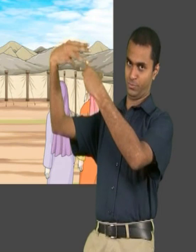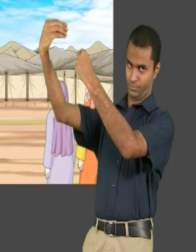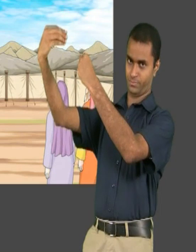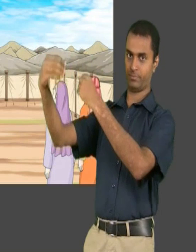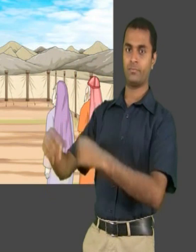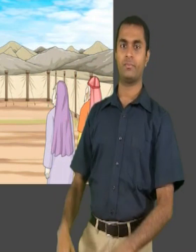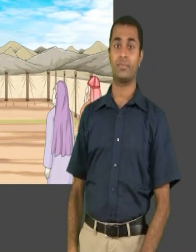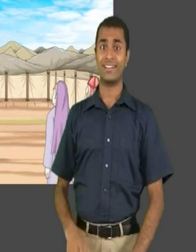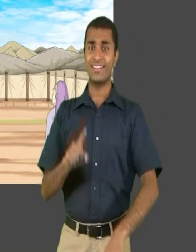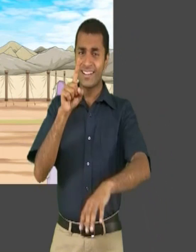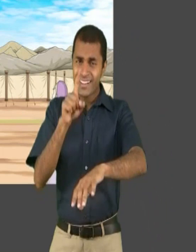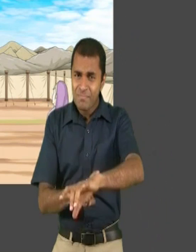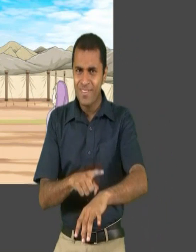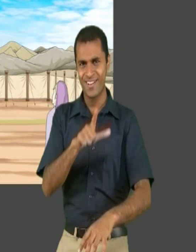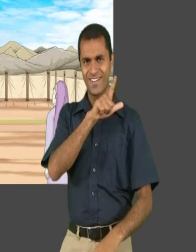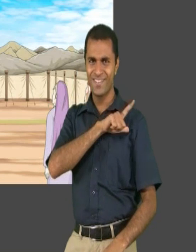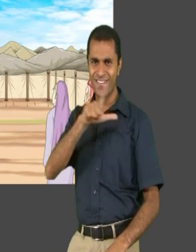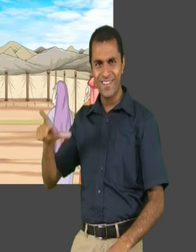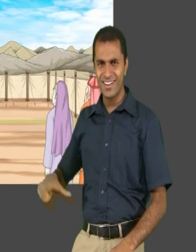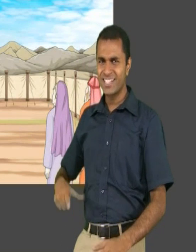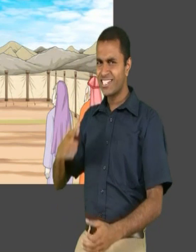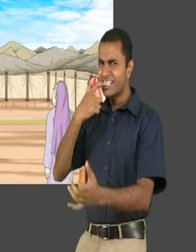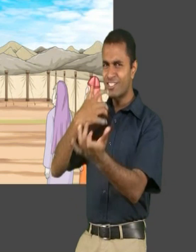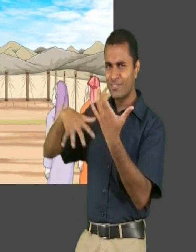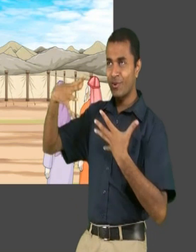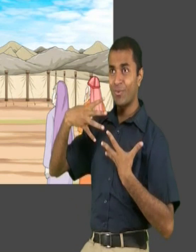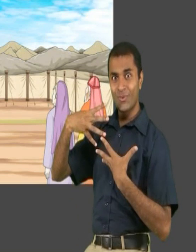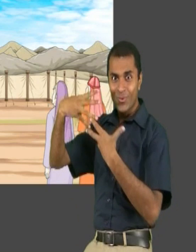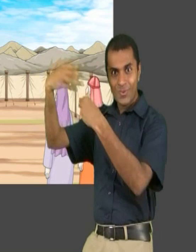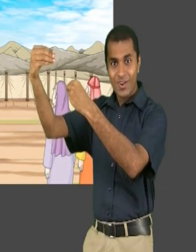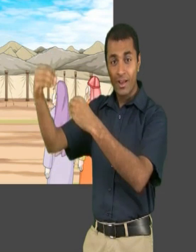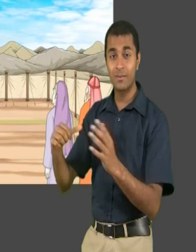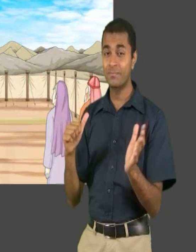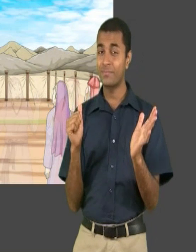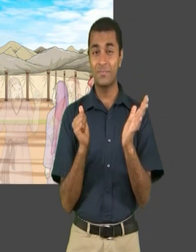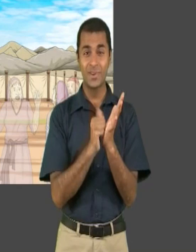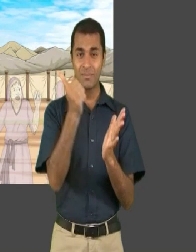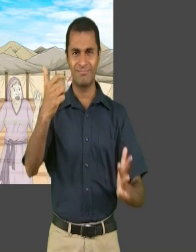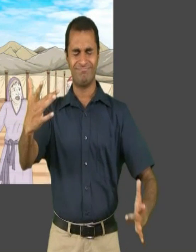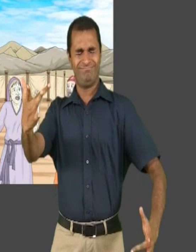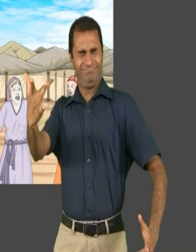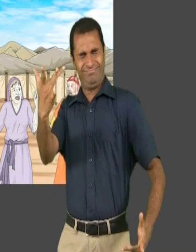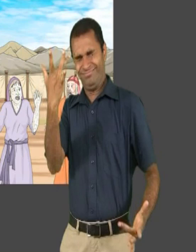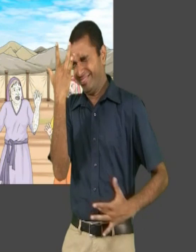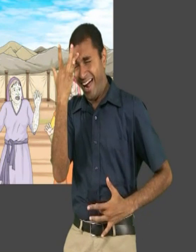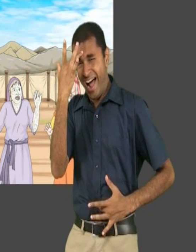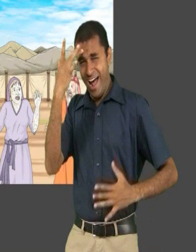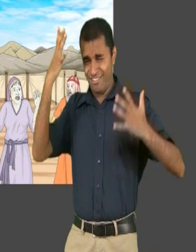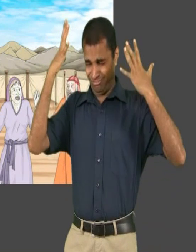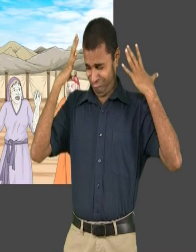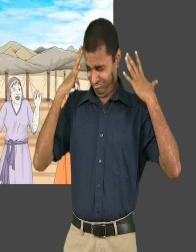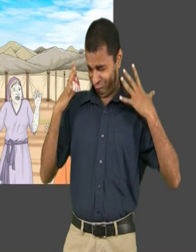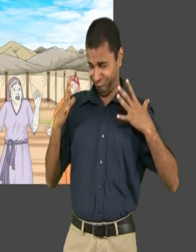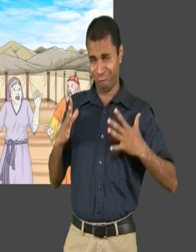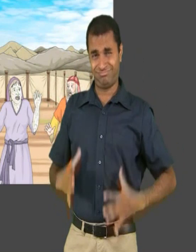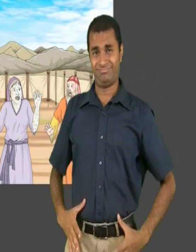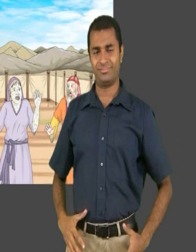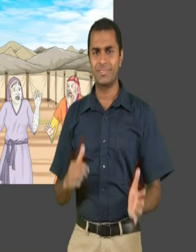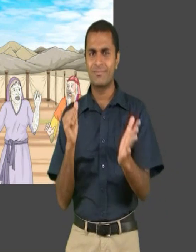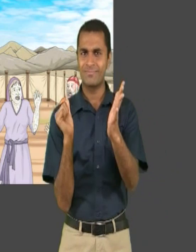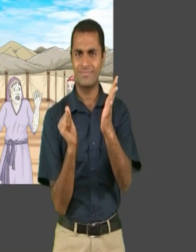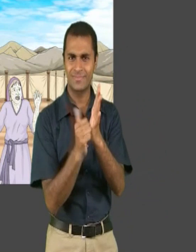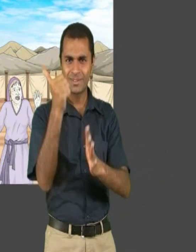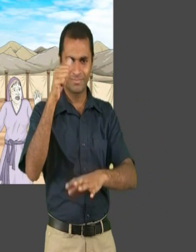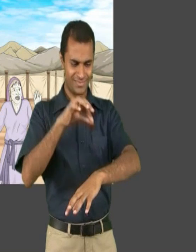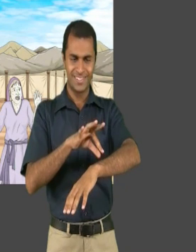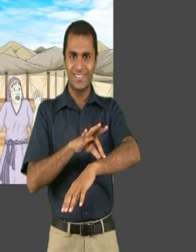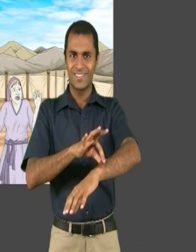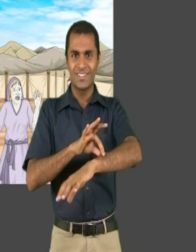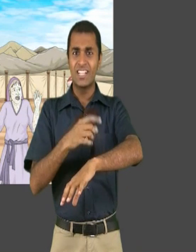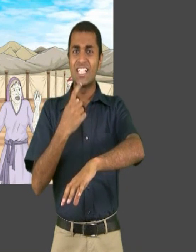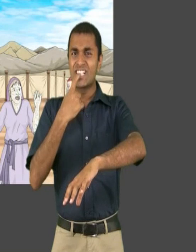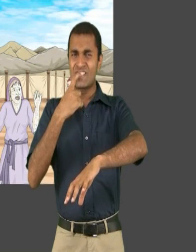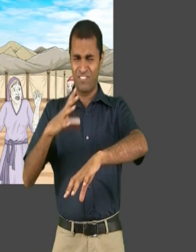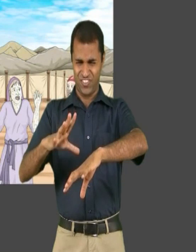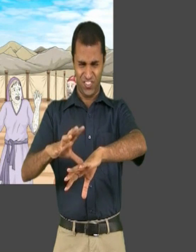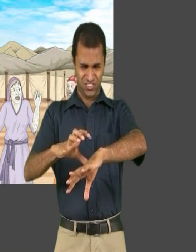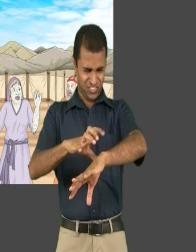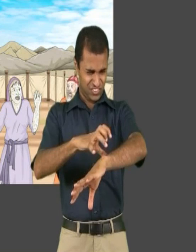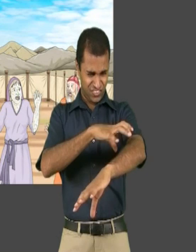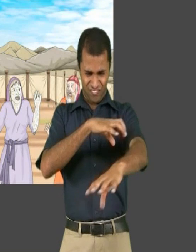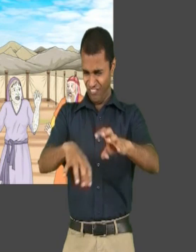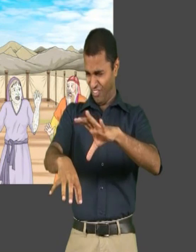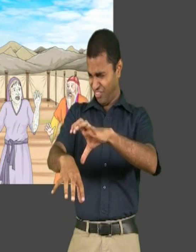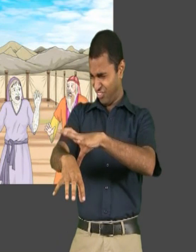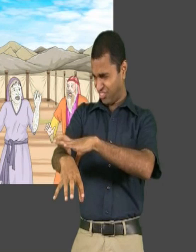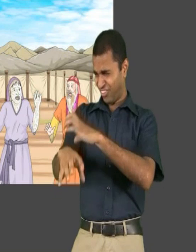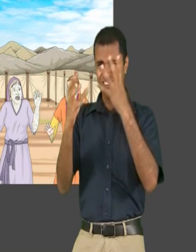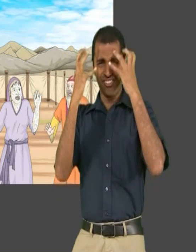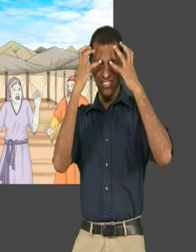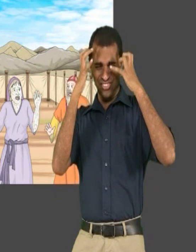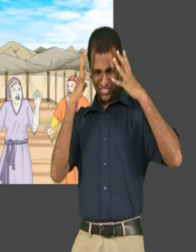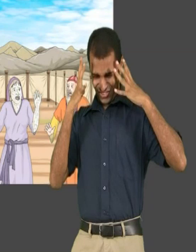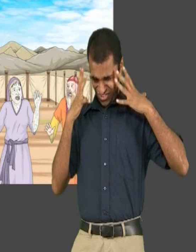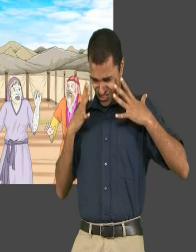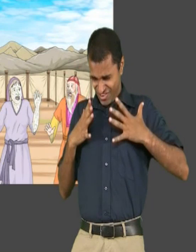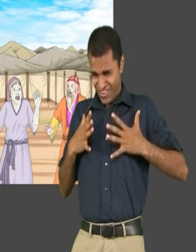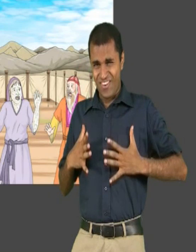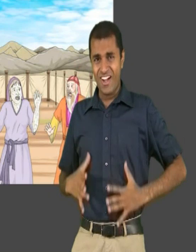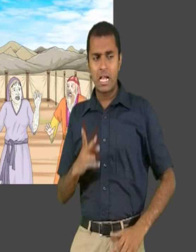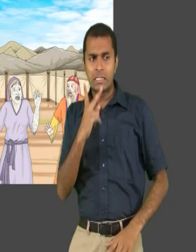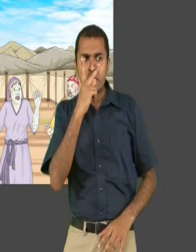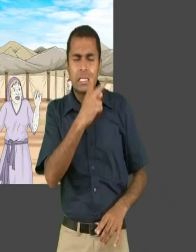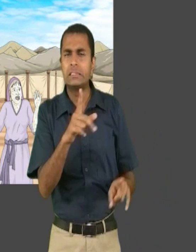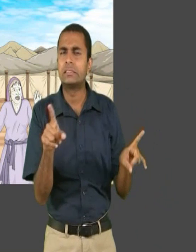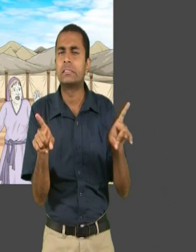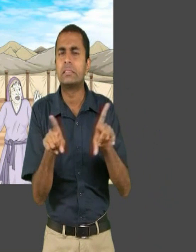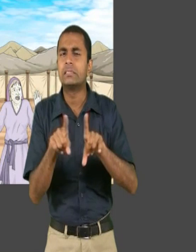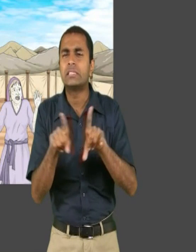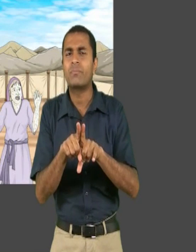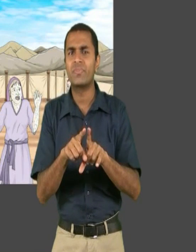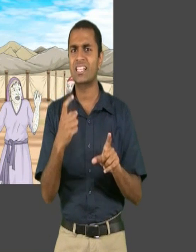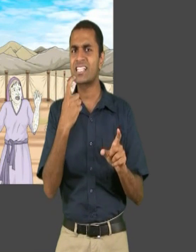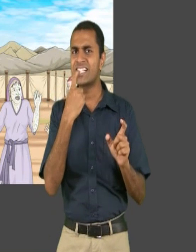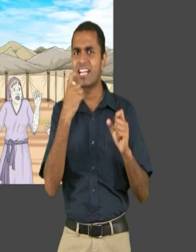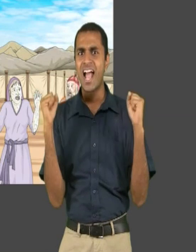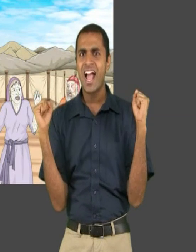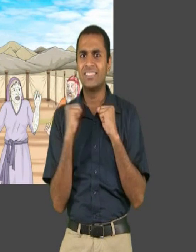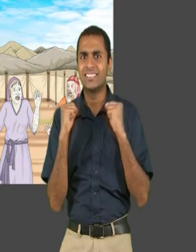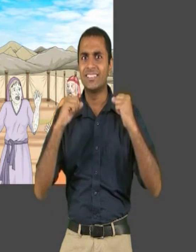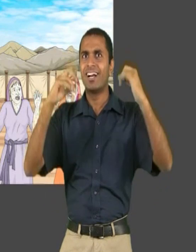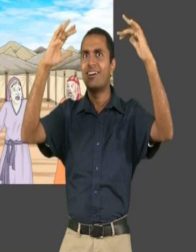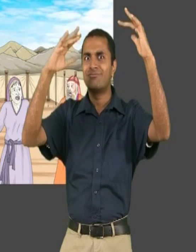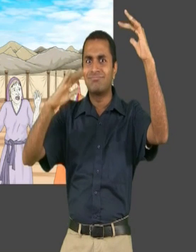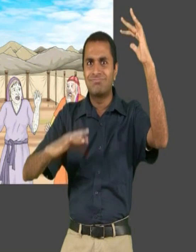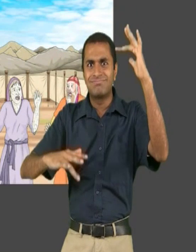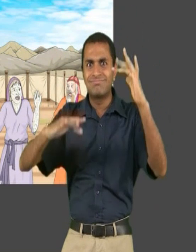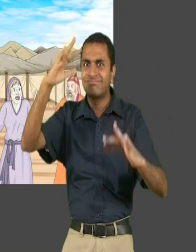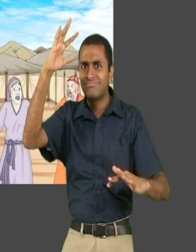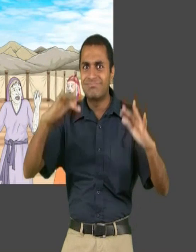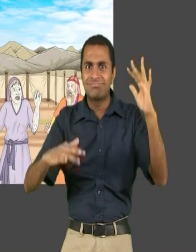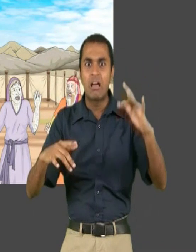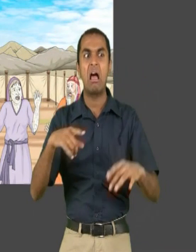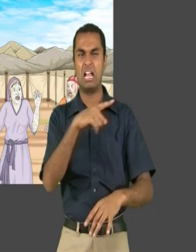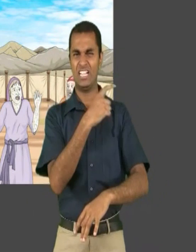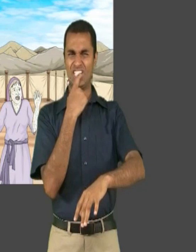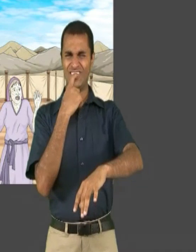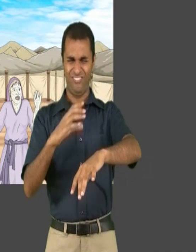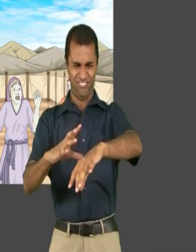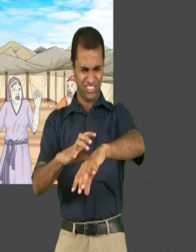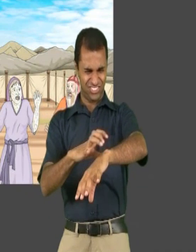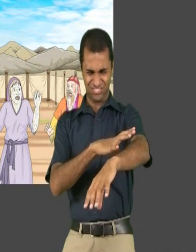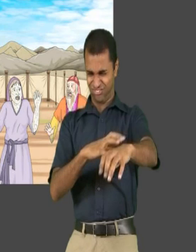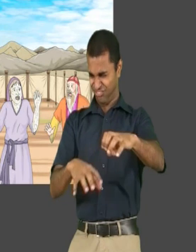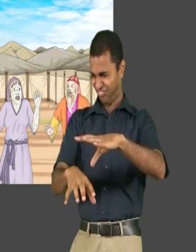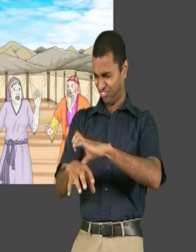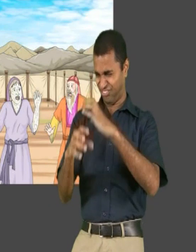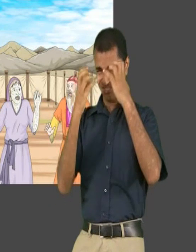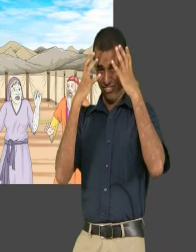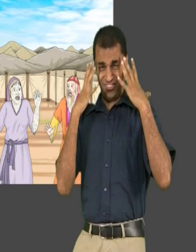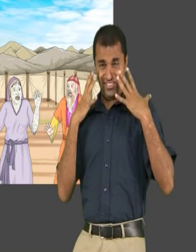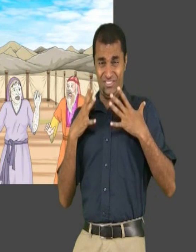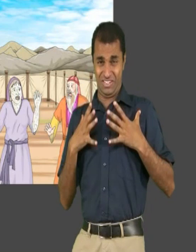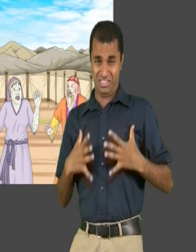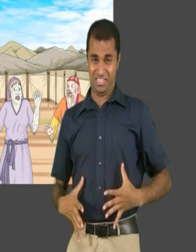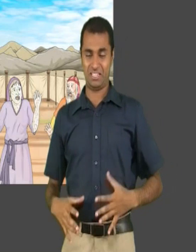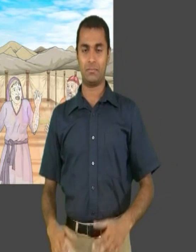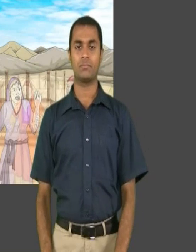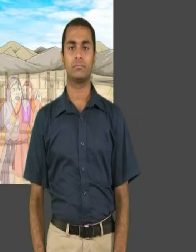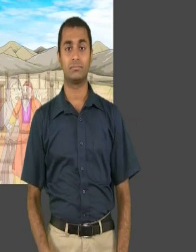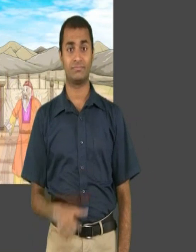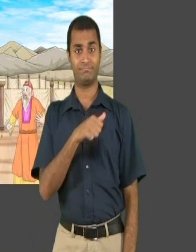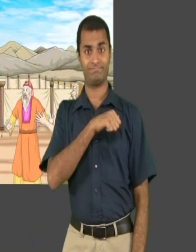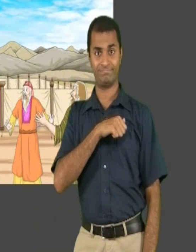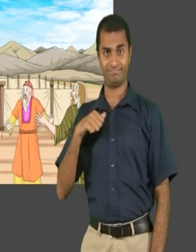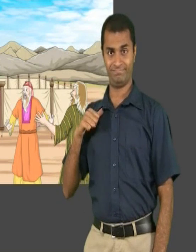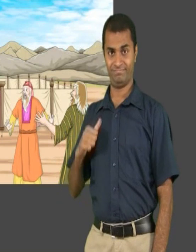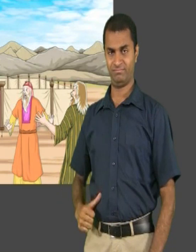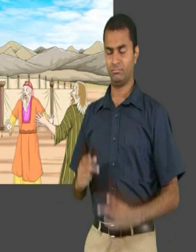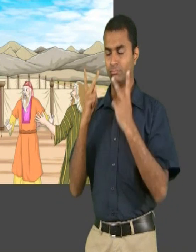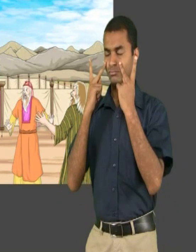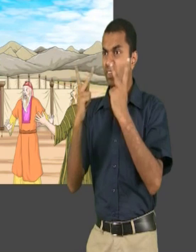As the cloud lifted from above the Tent, suddenly Miriam became leprous, white as snow.